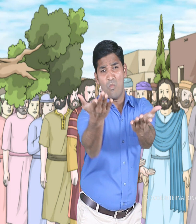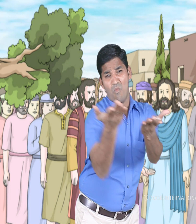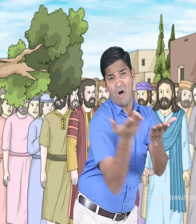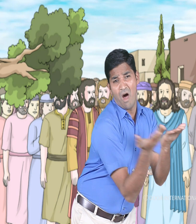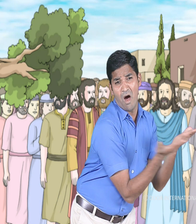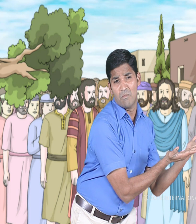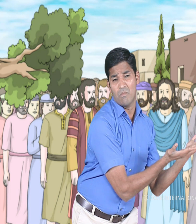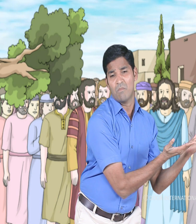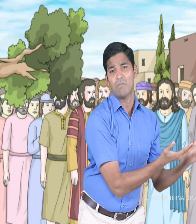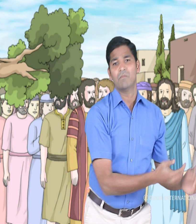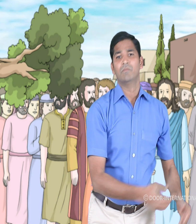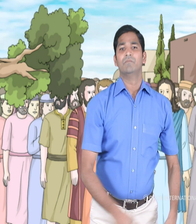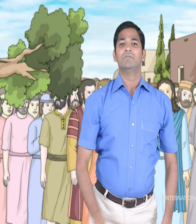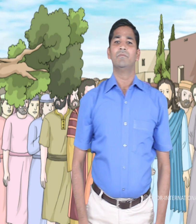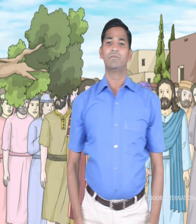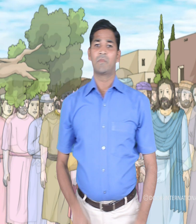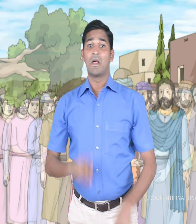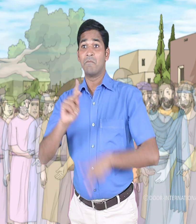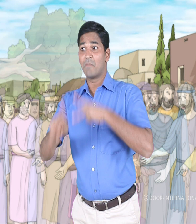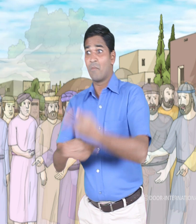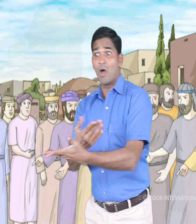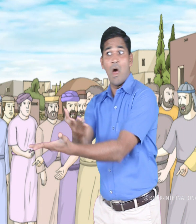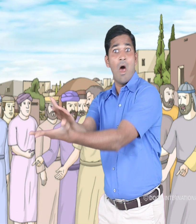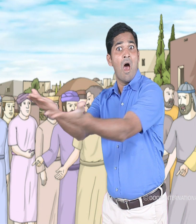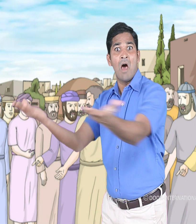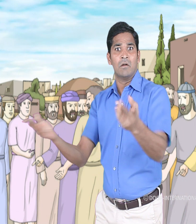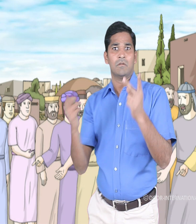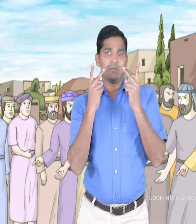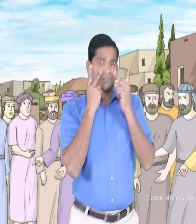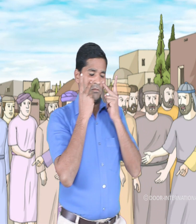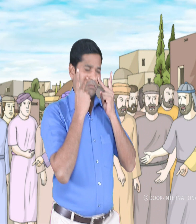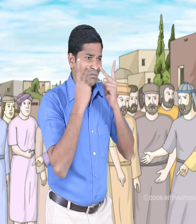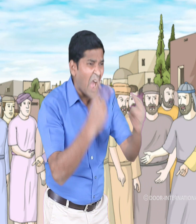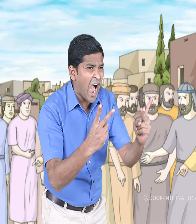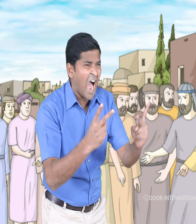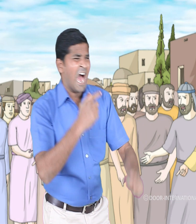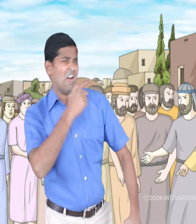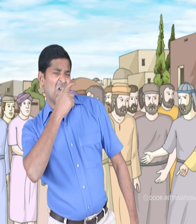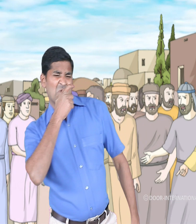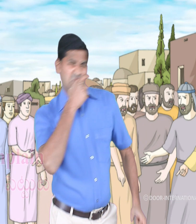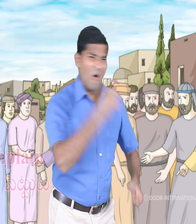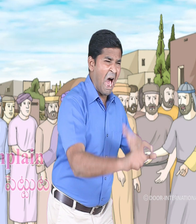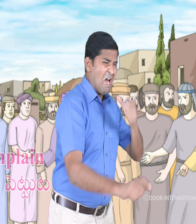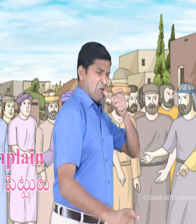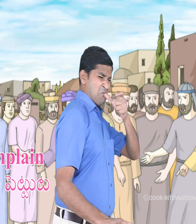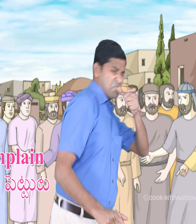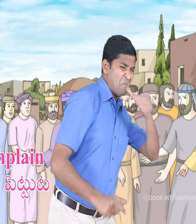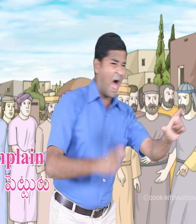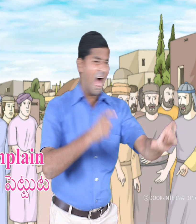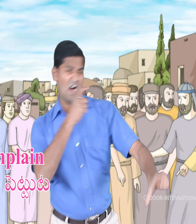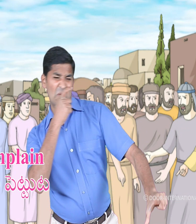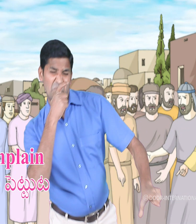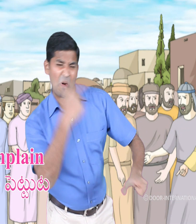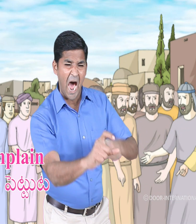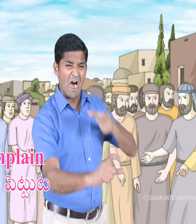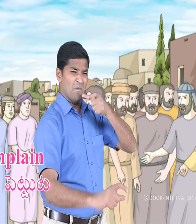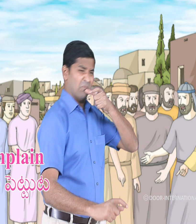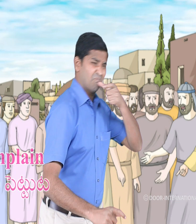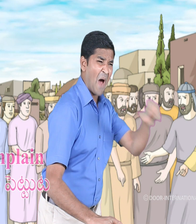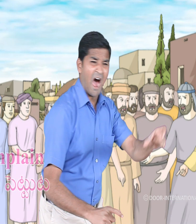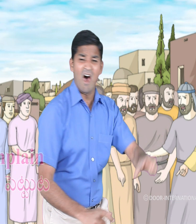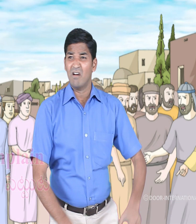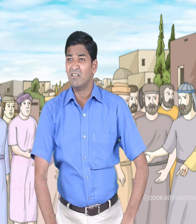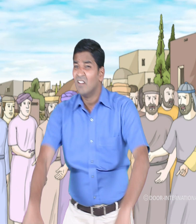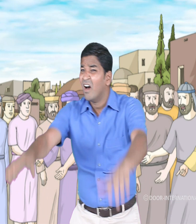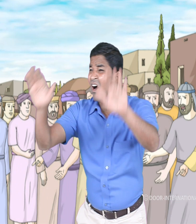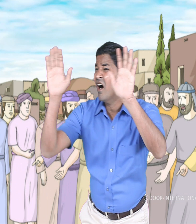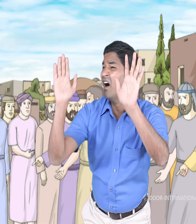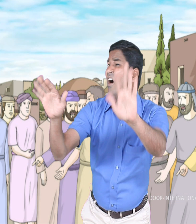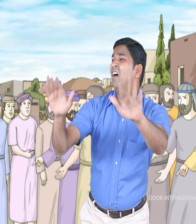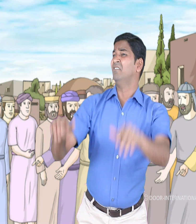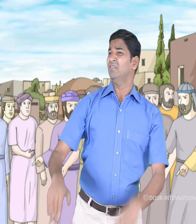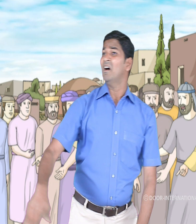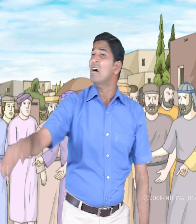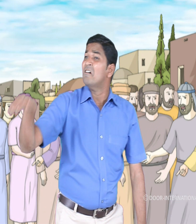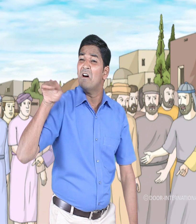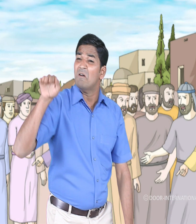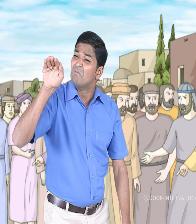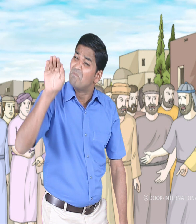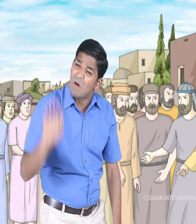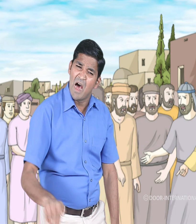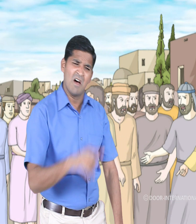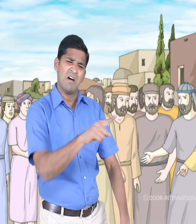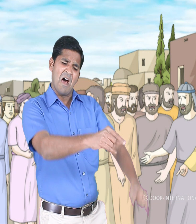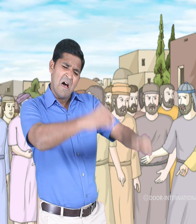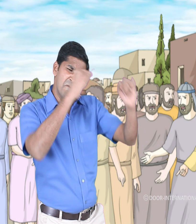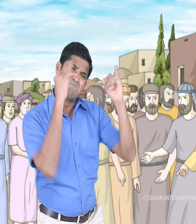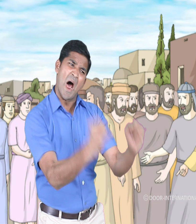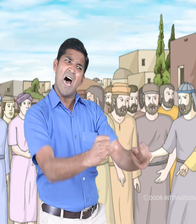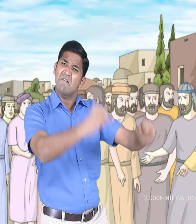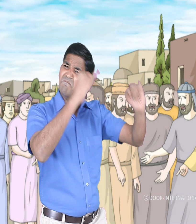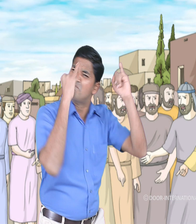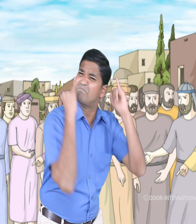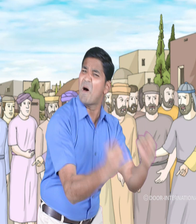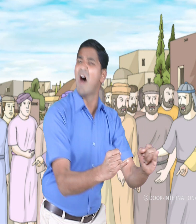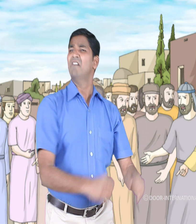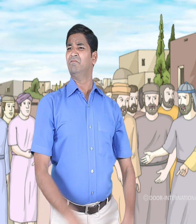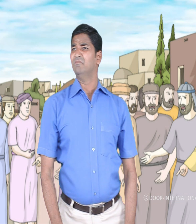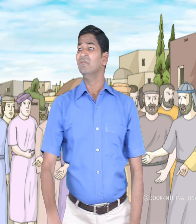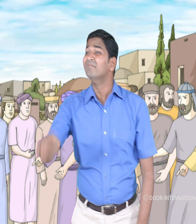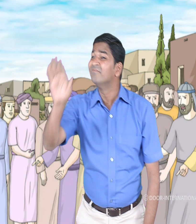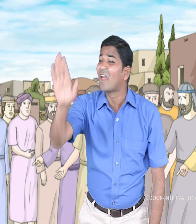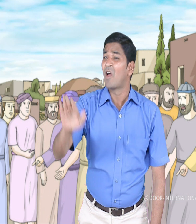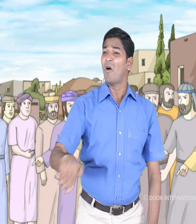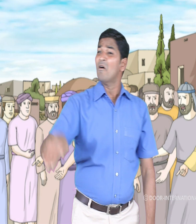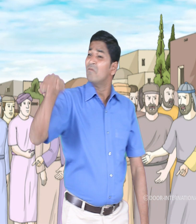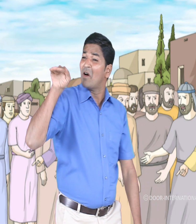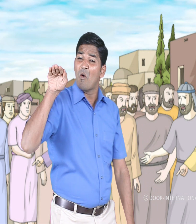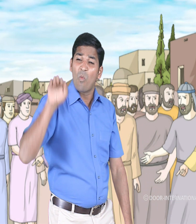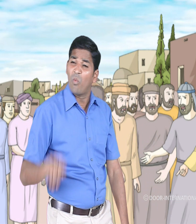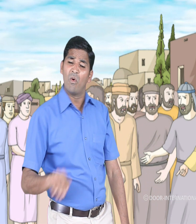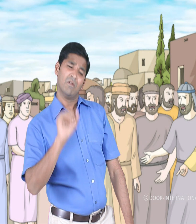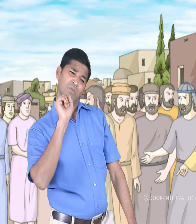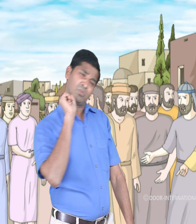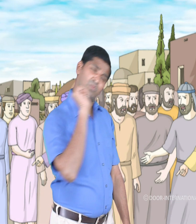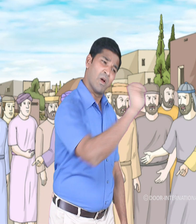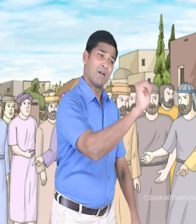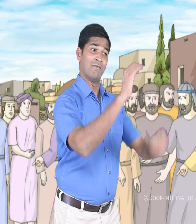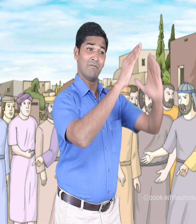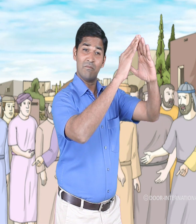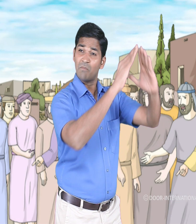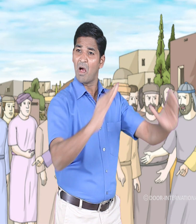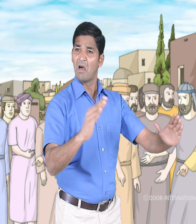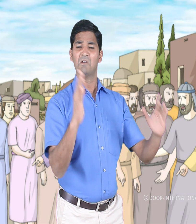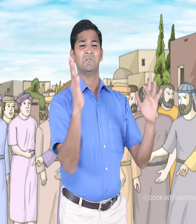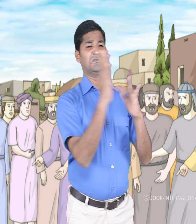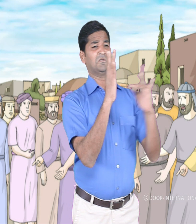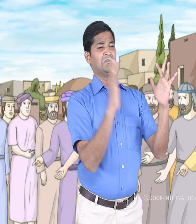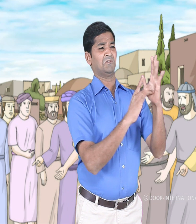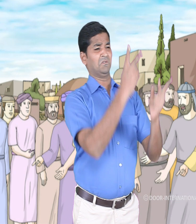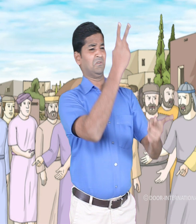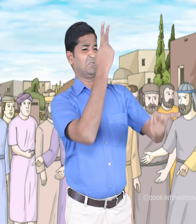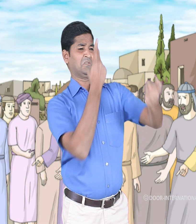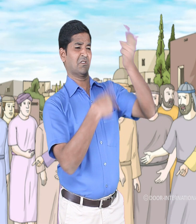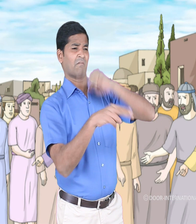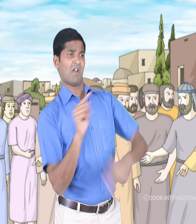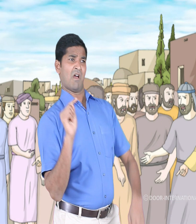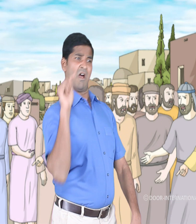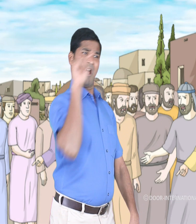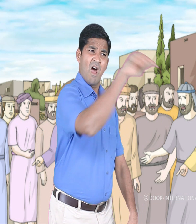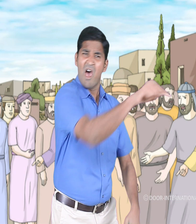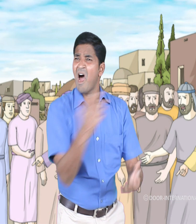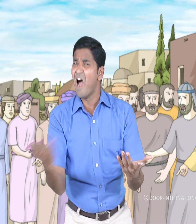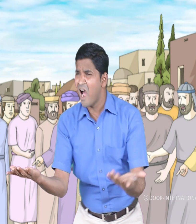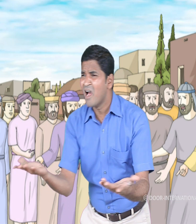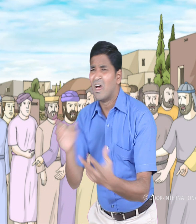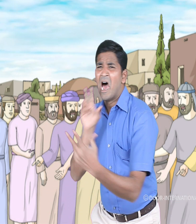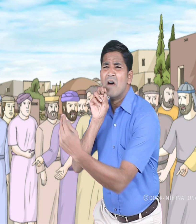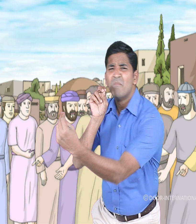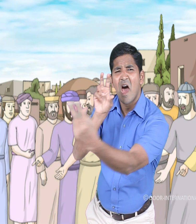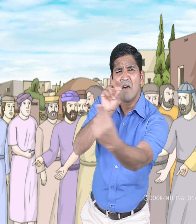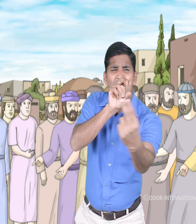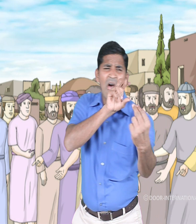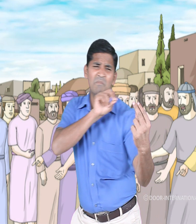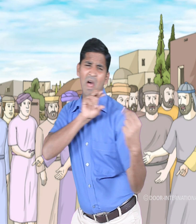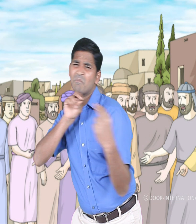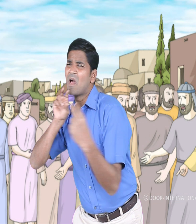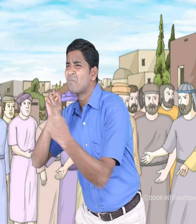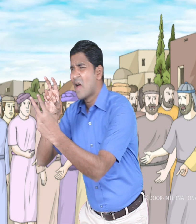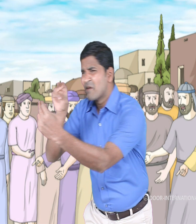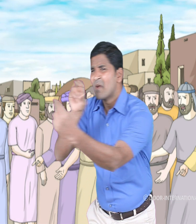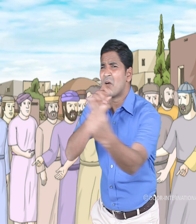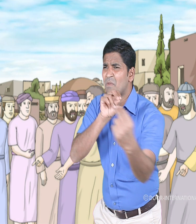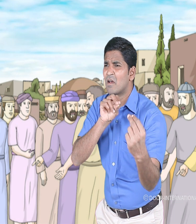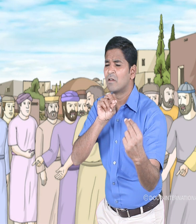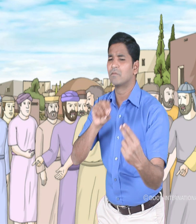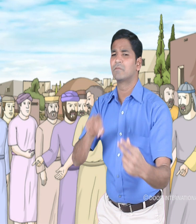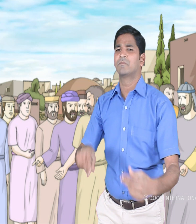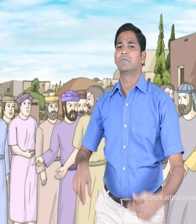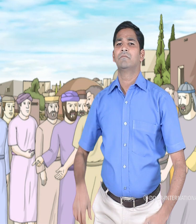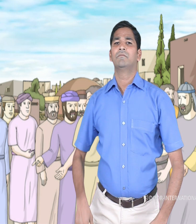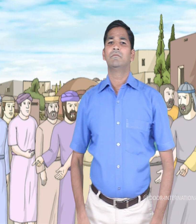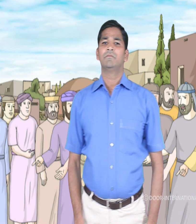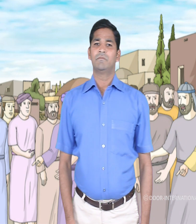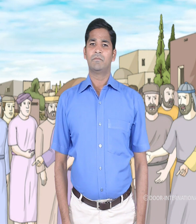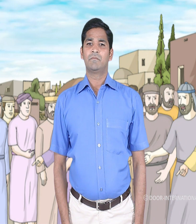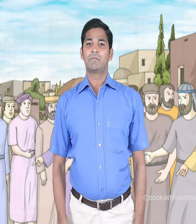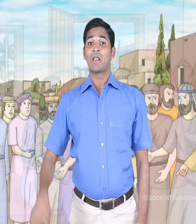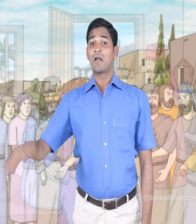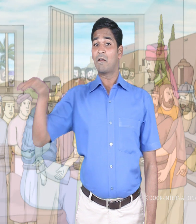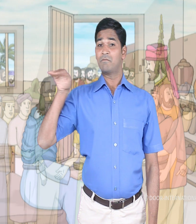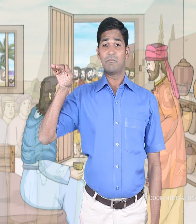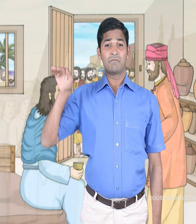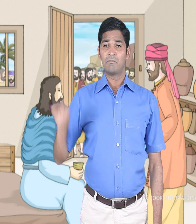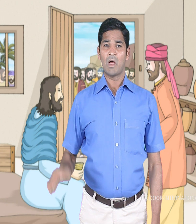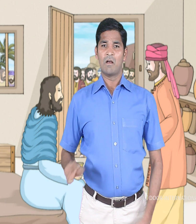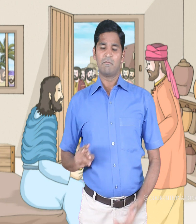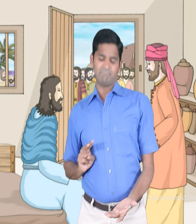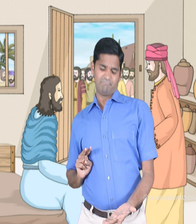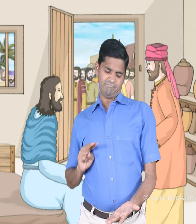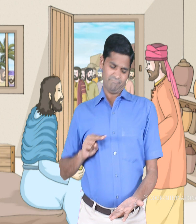And all who saw this began to grumble, saying, “He has gone to be the guest of a sinful man!”